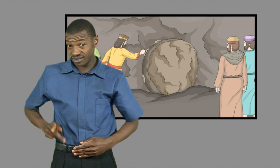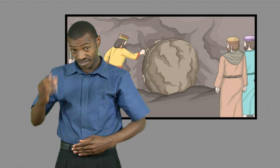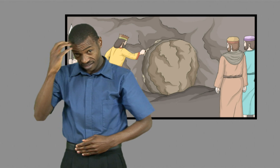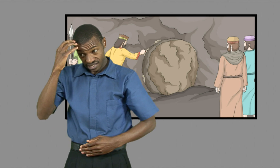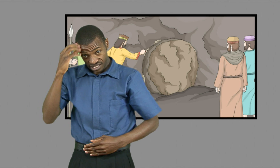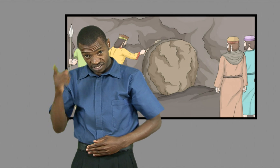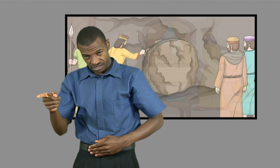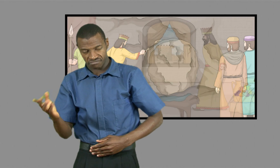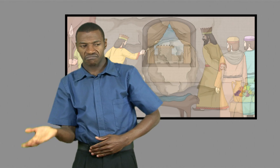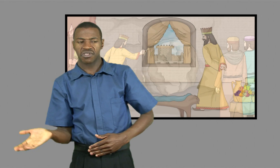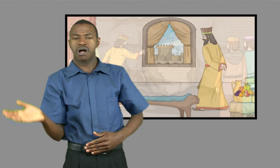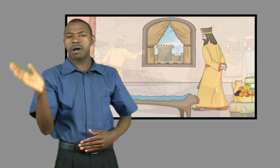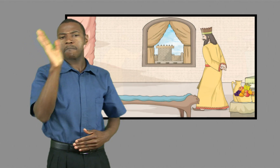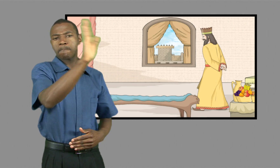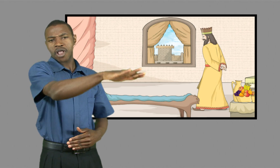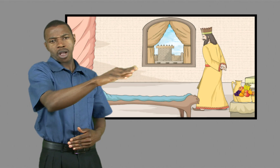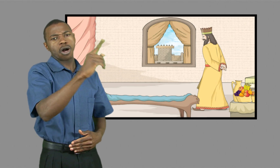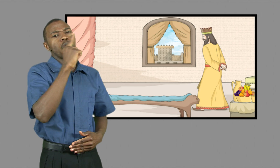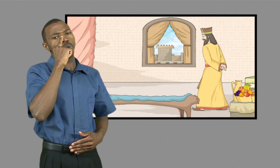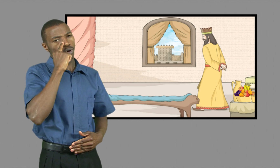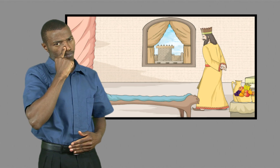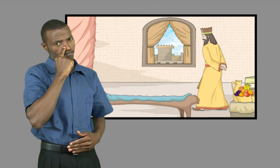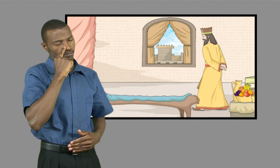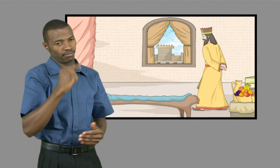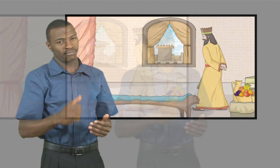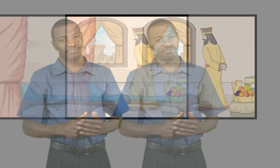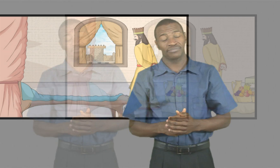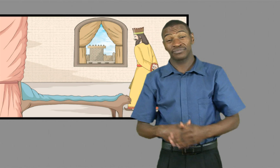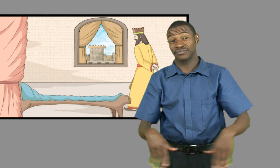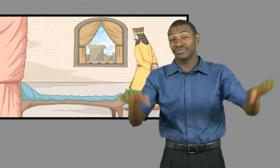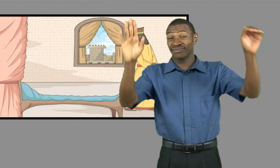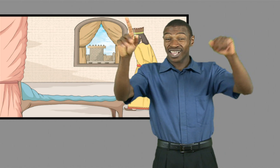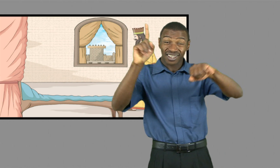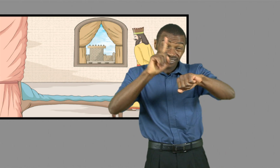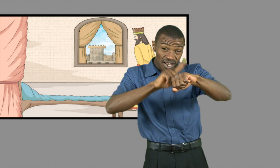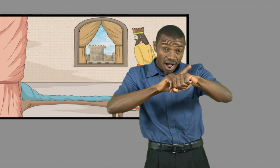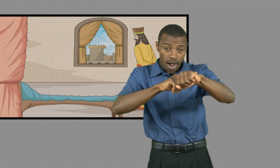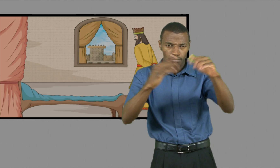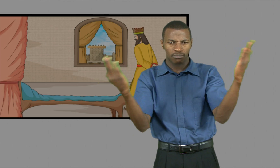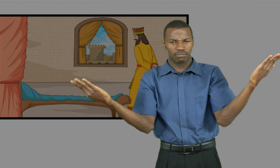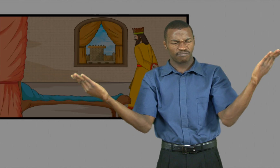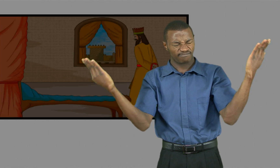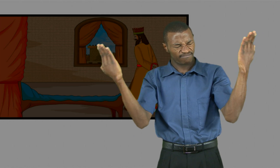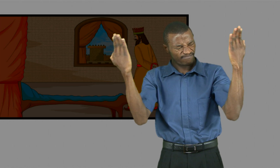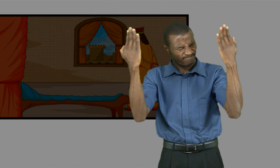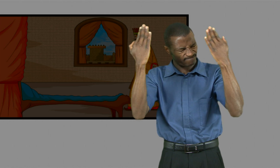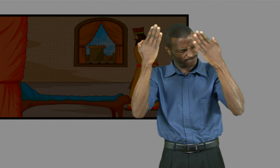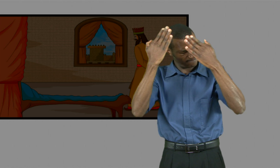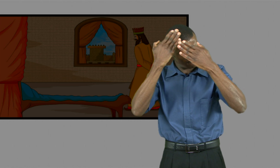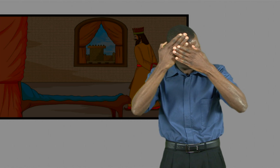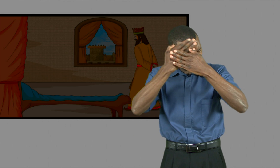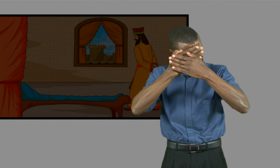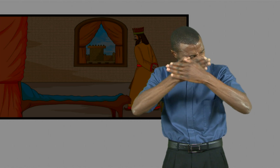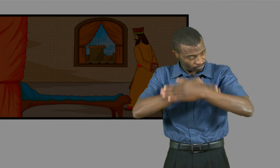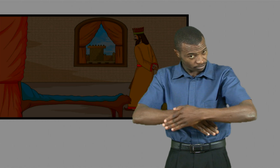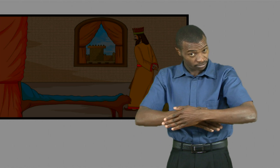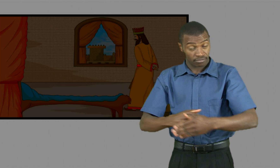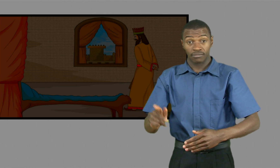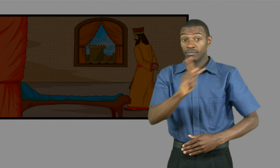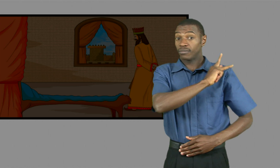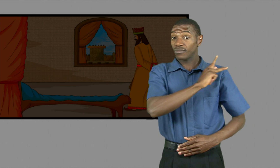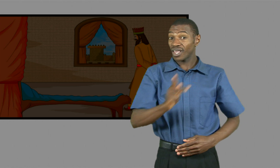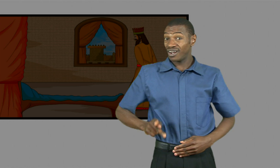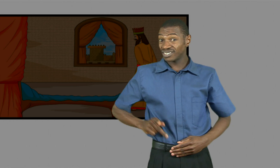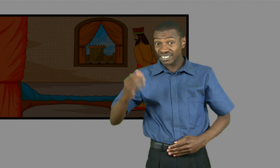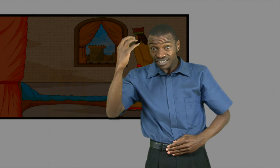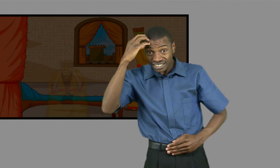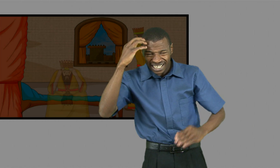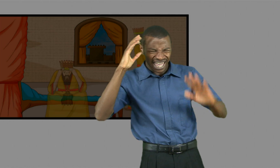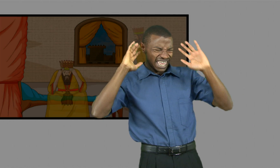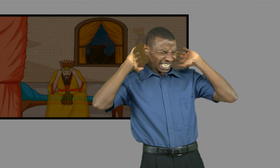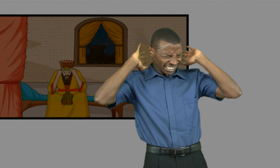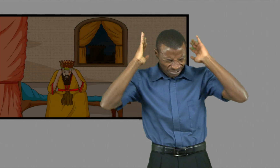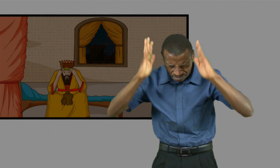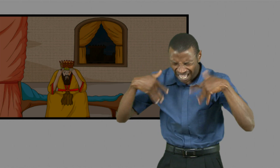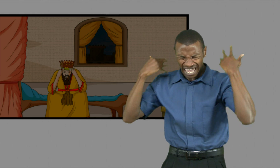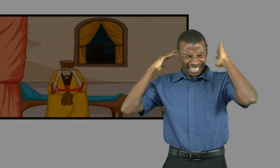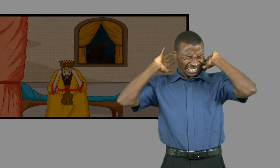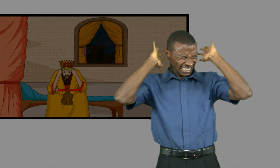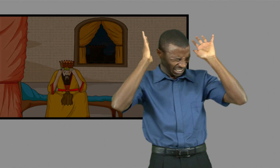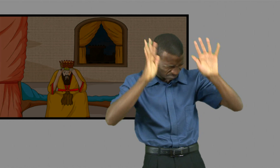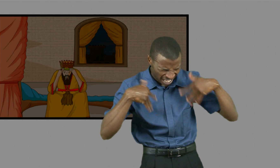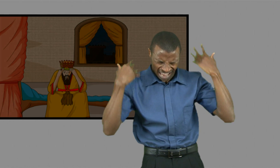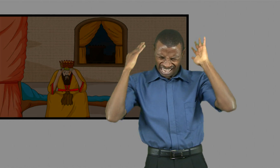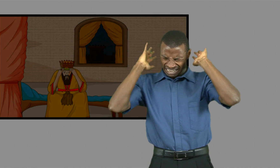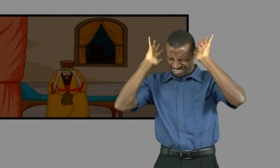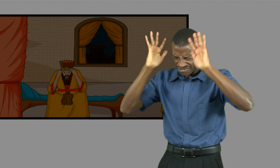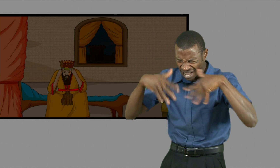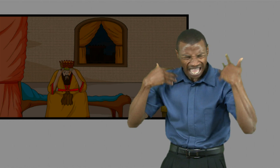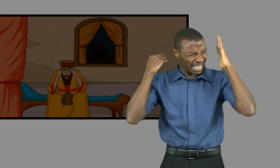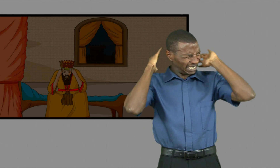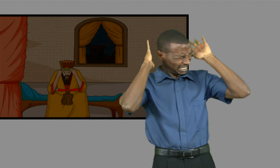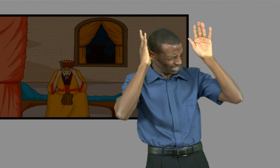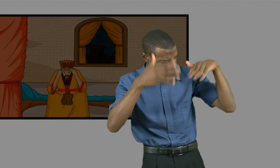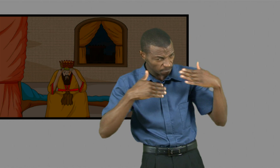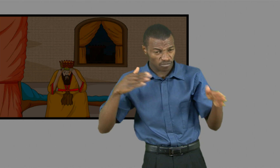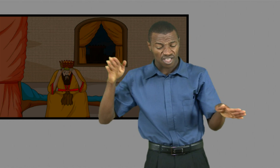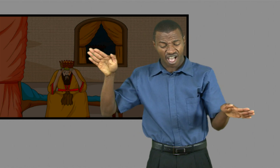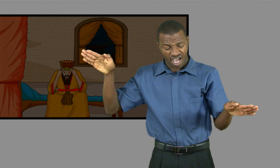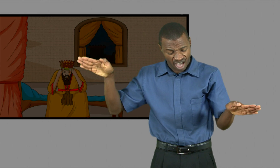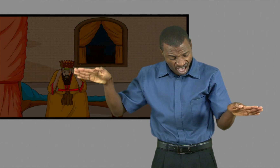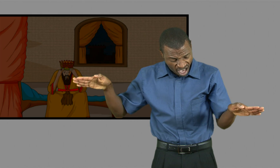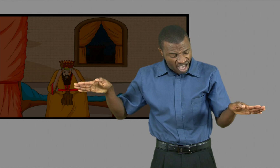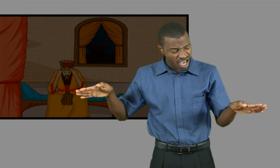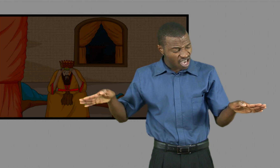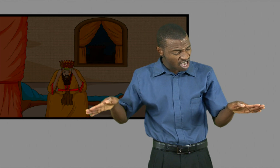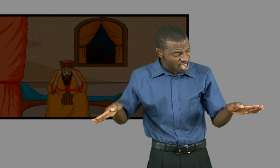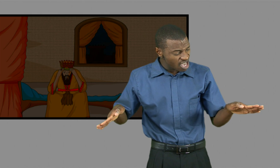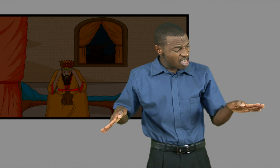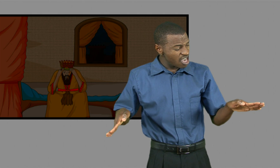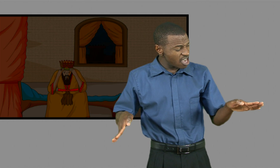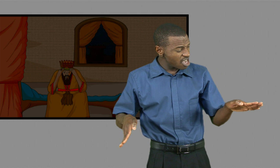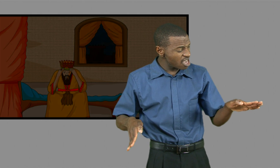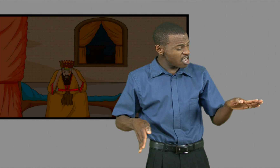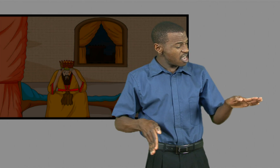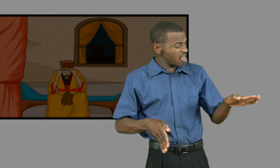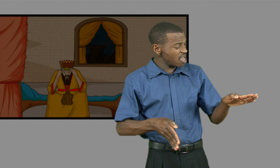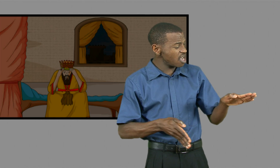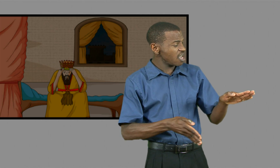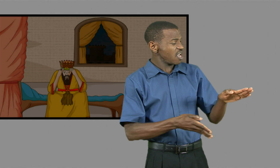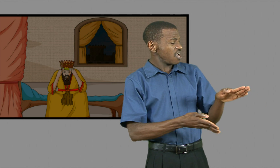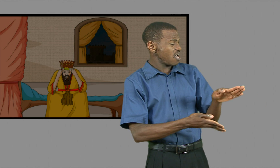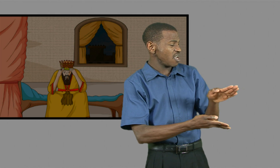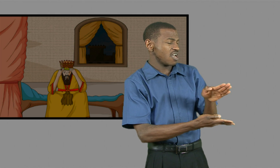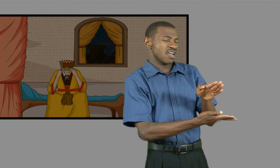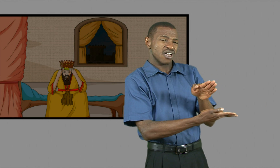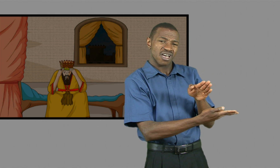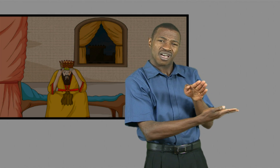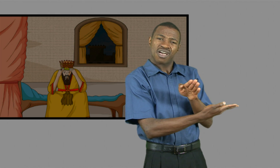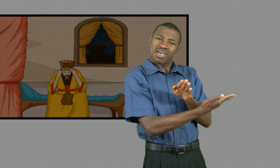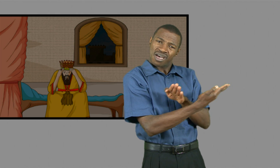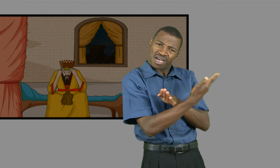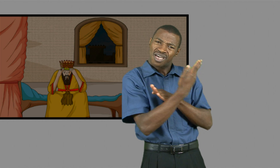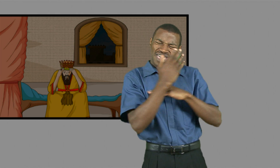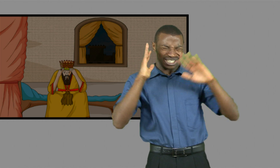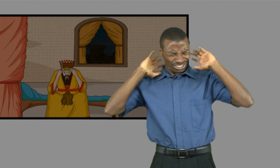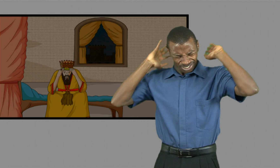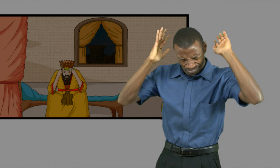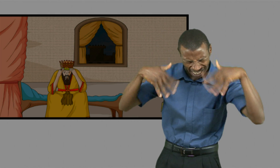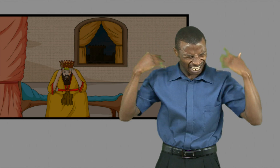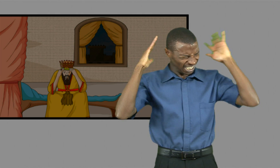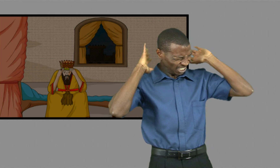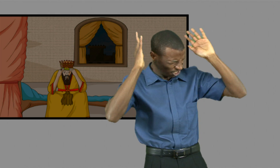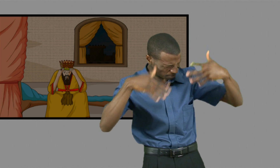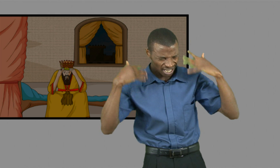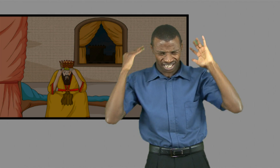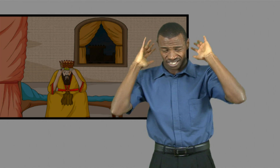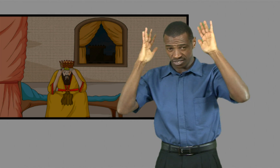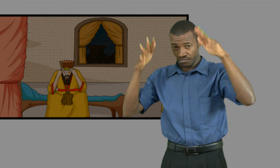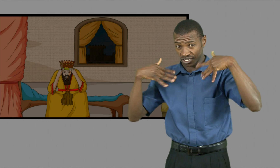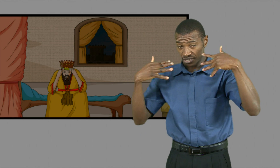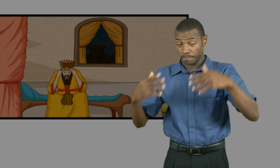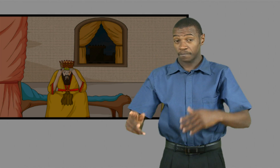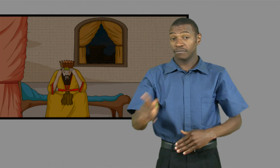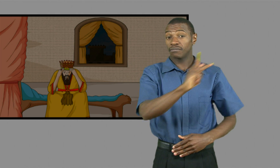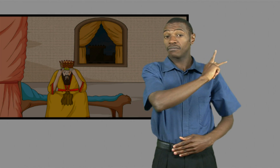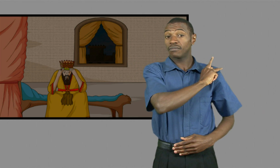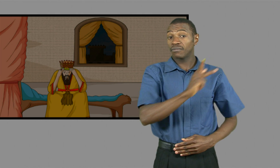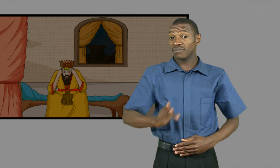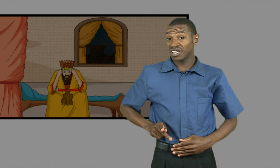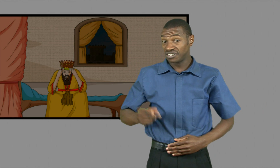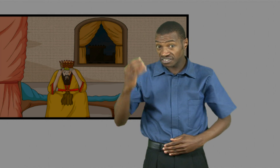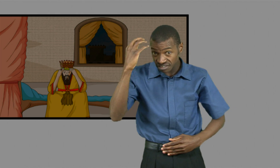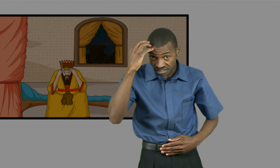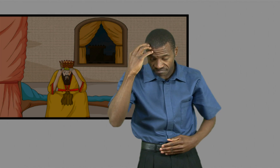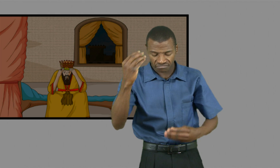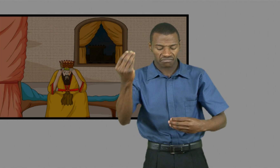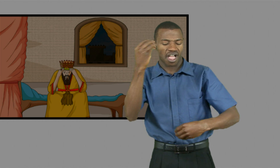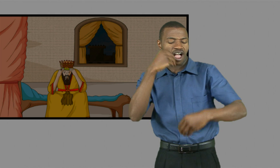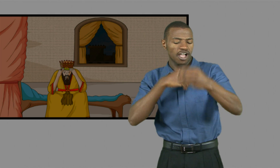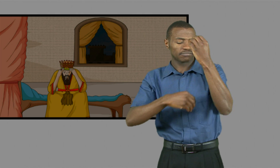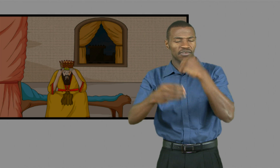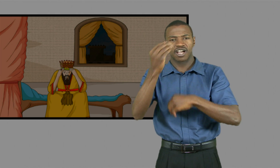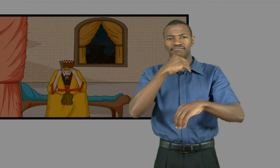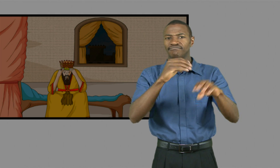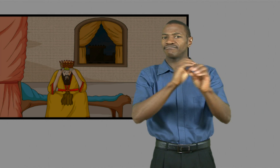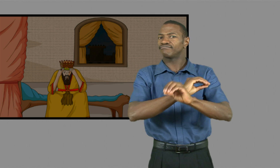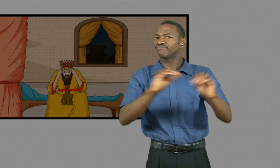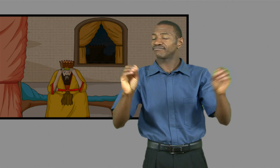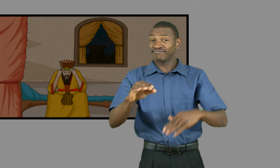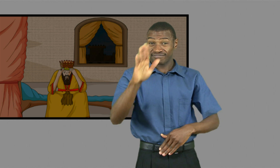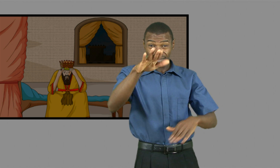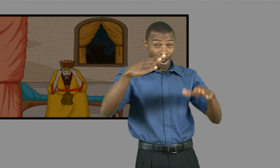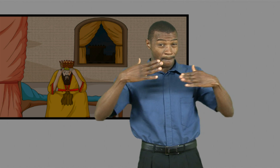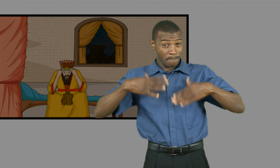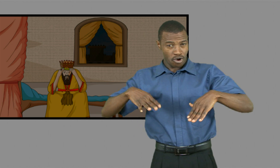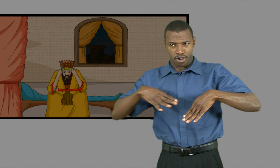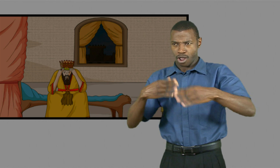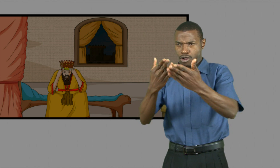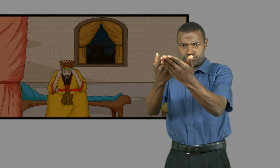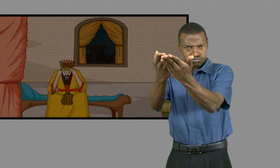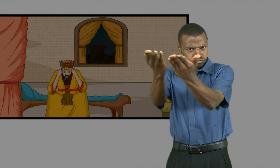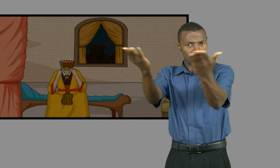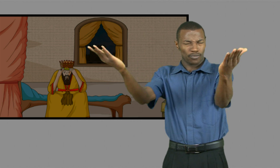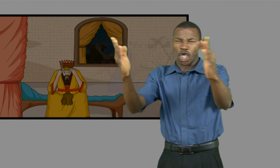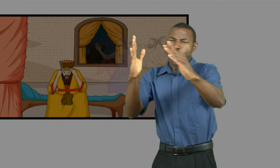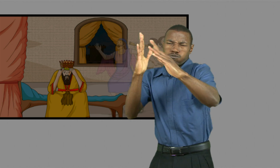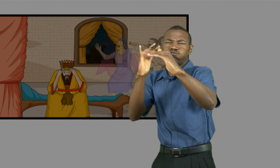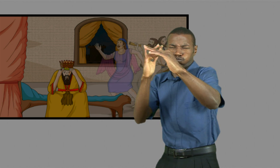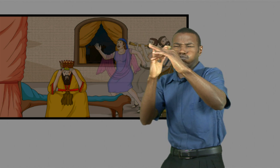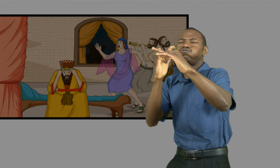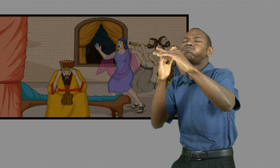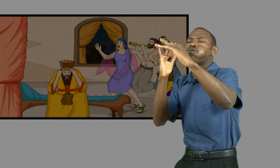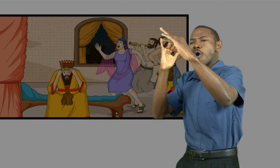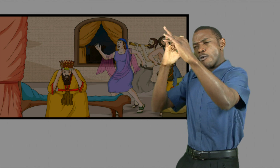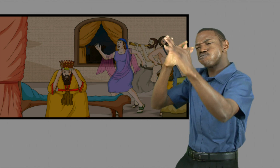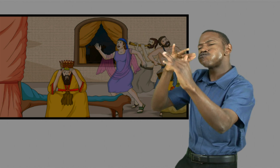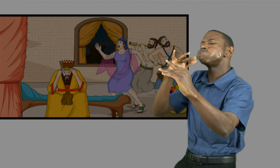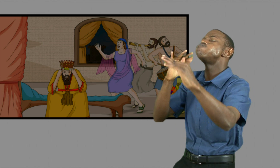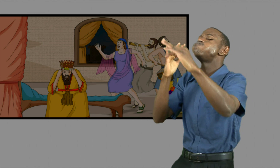Then the king went to his palace and spent the night fasting.